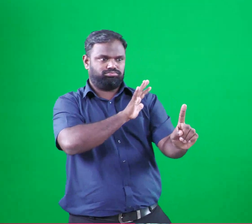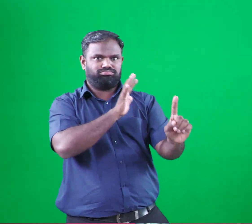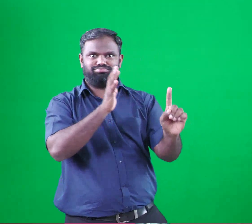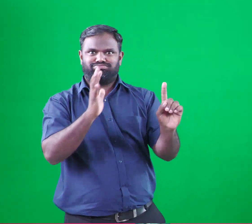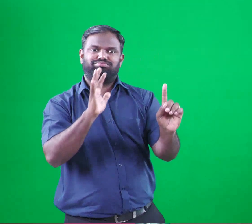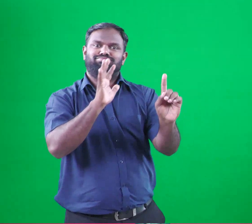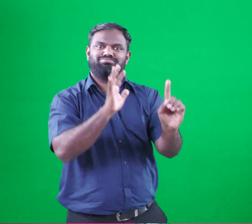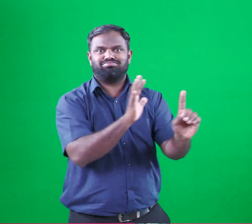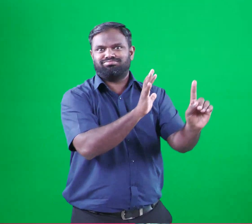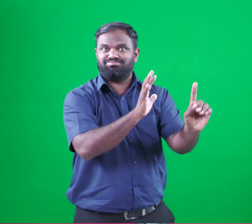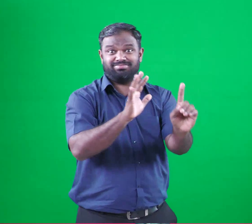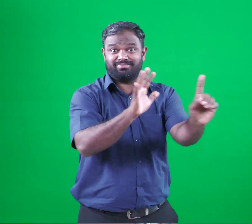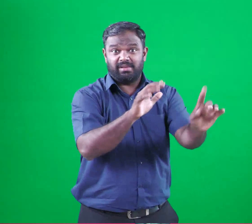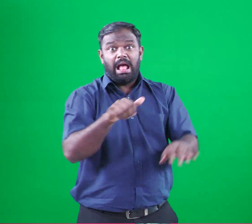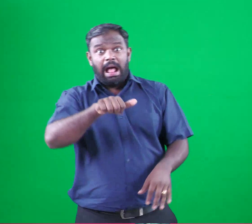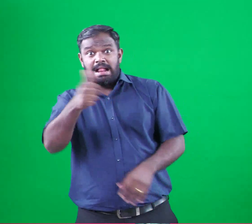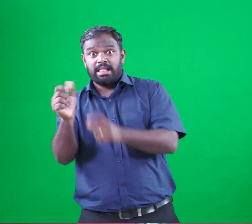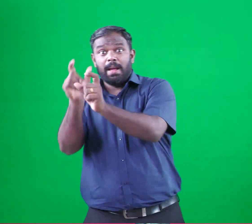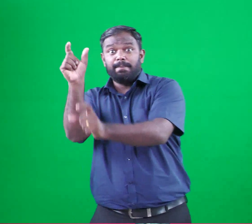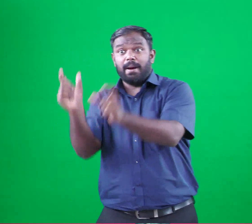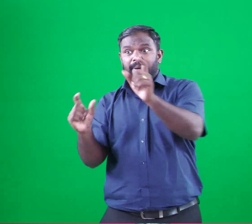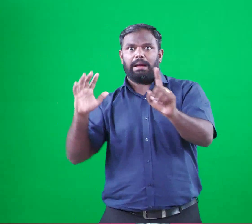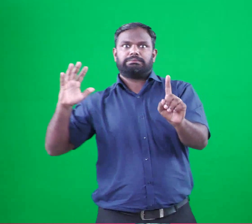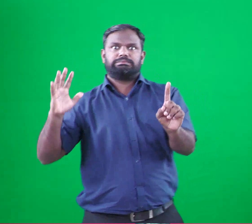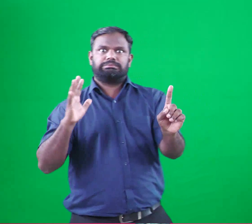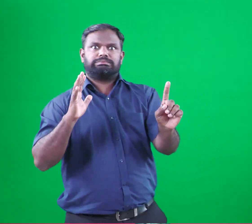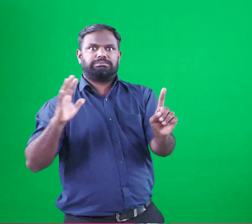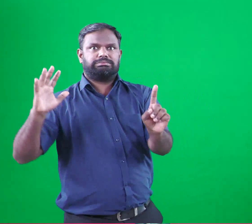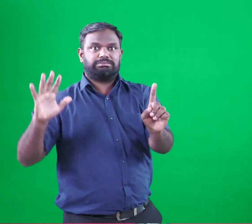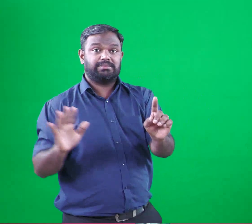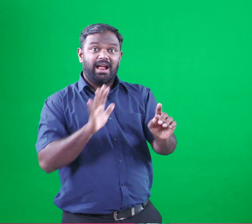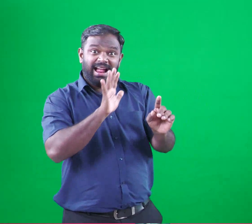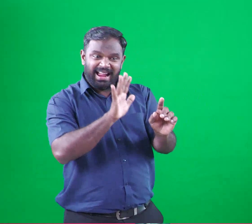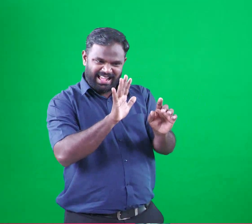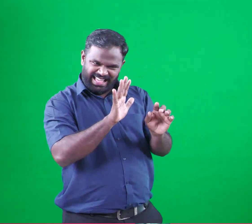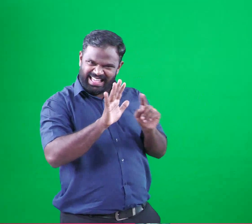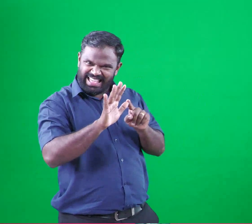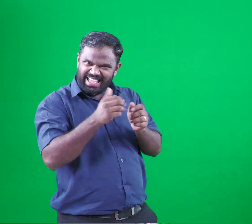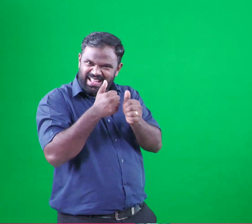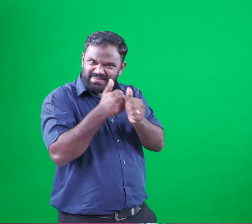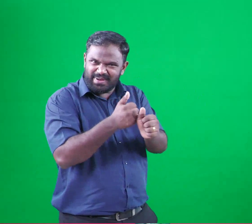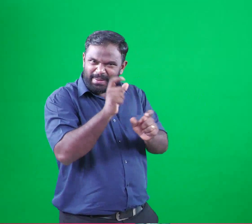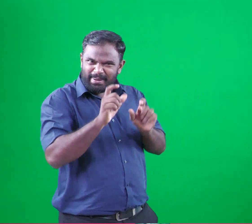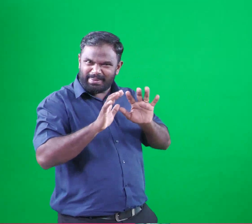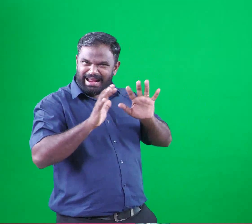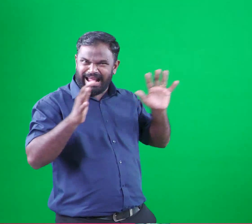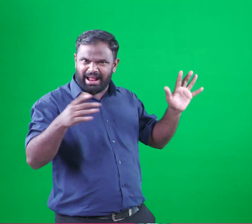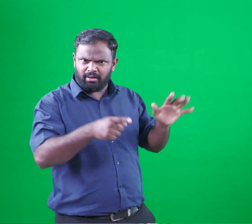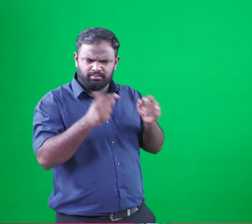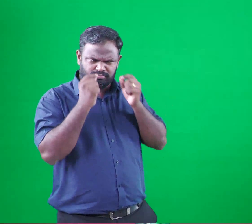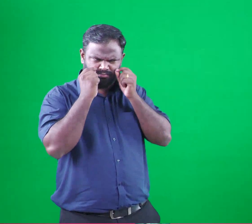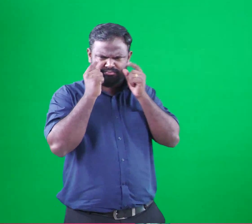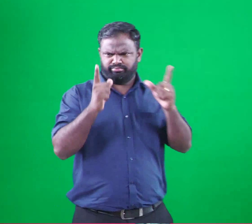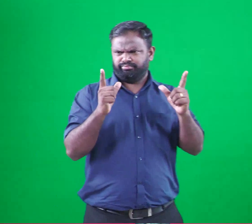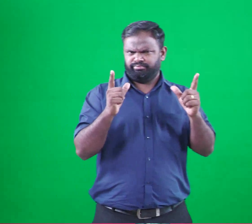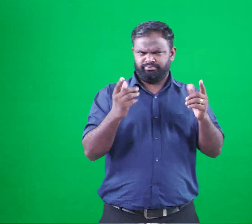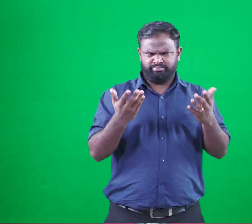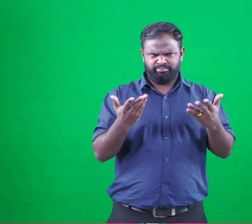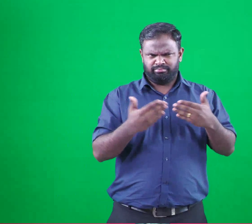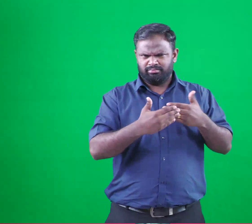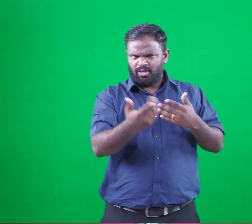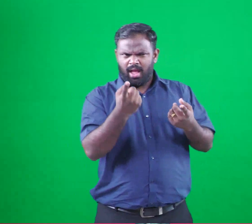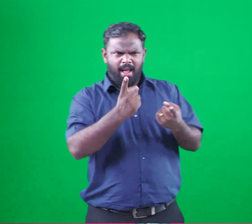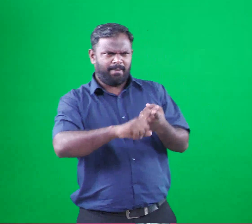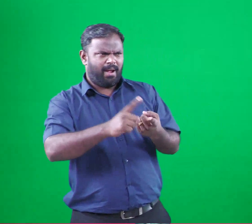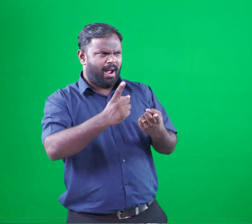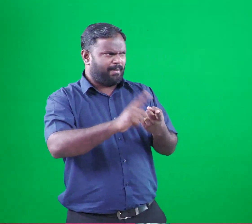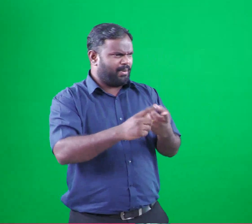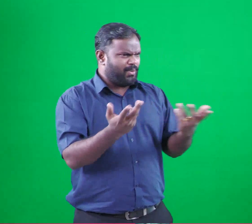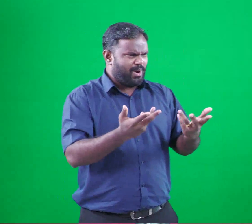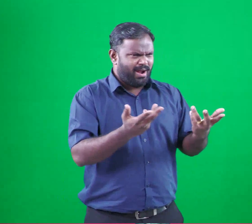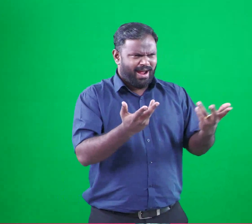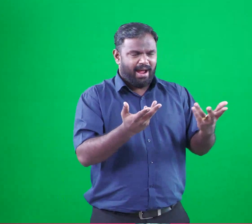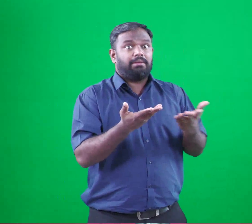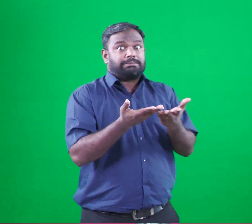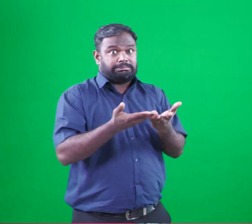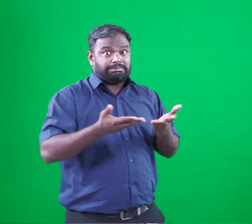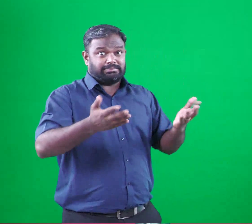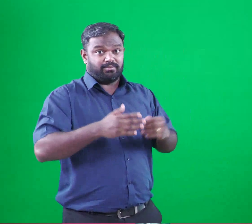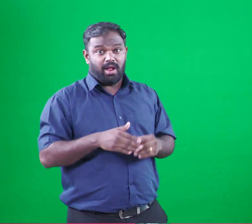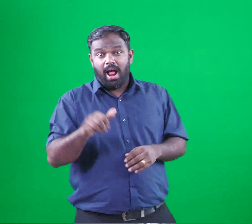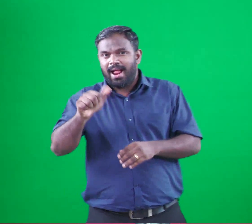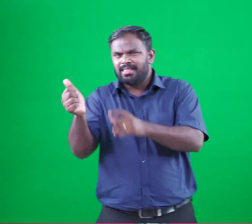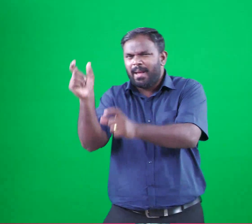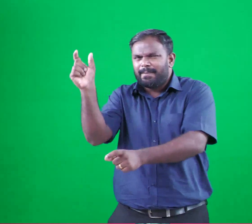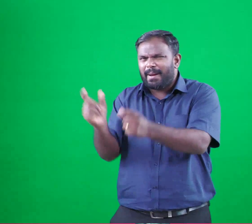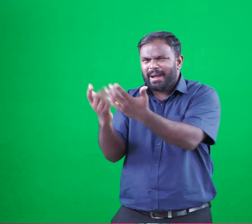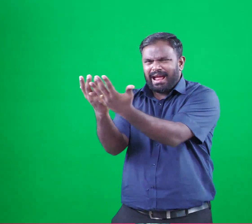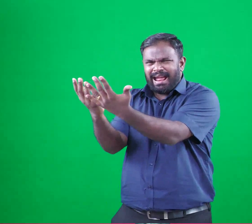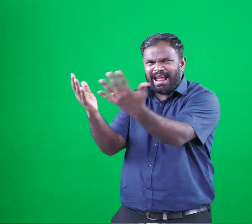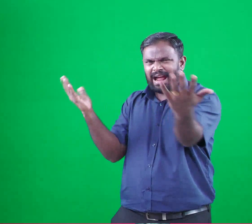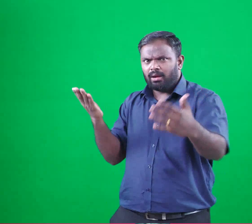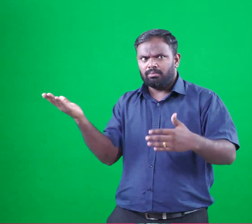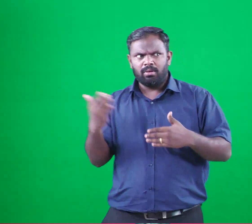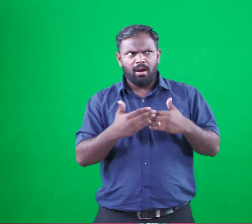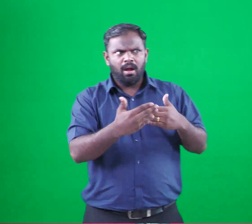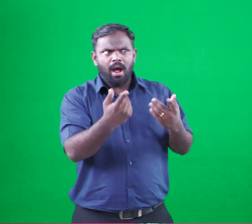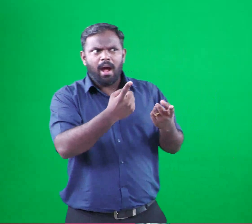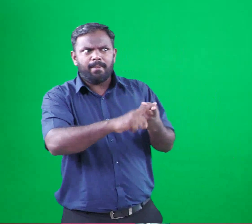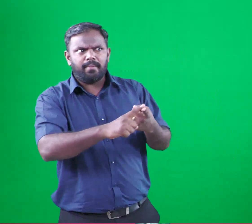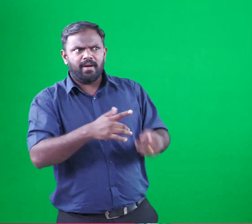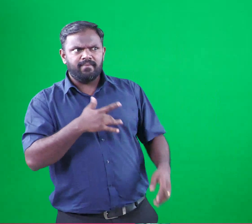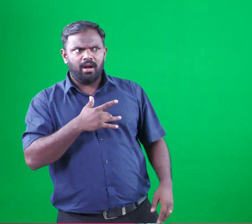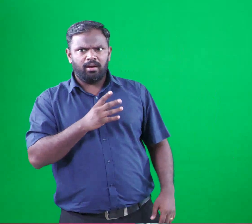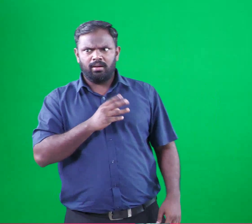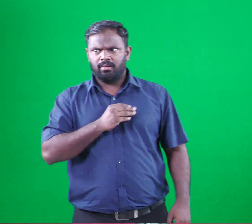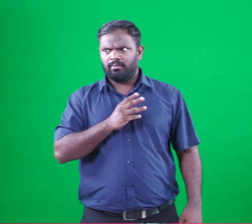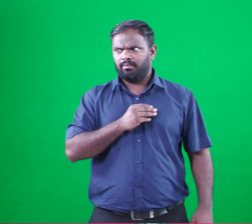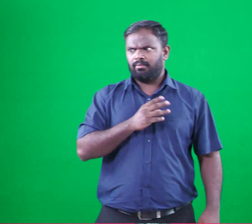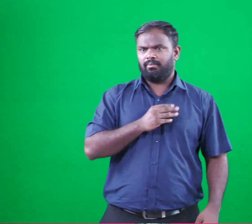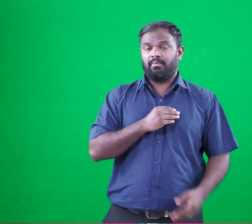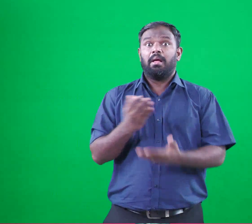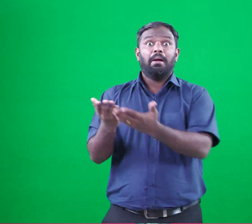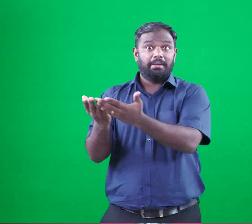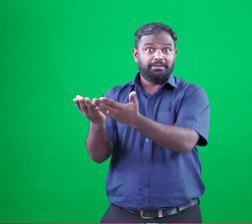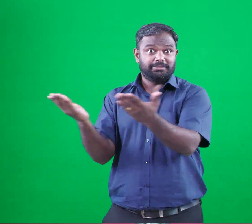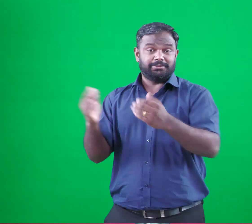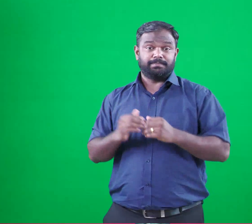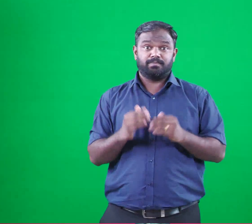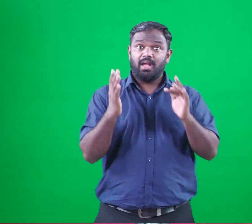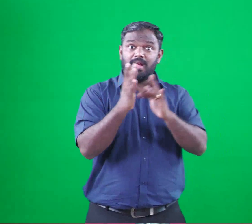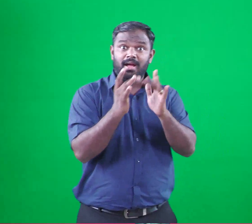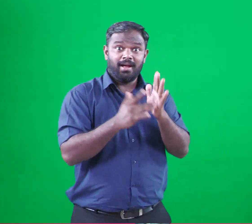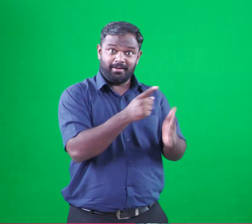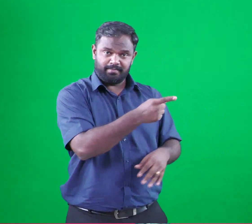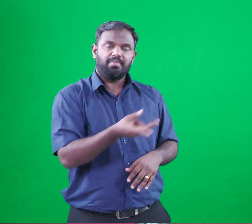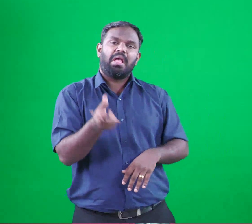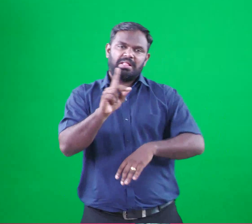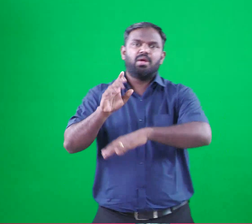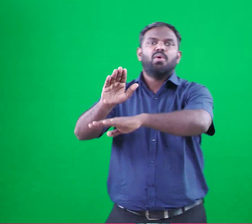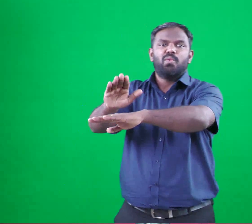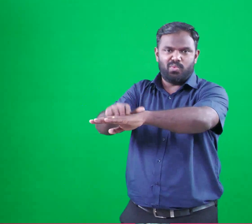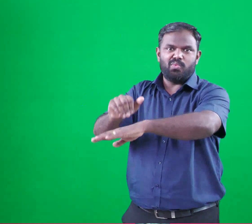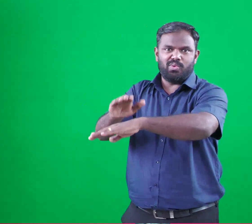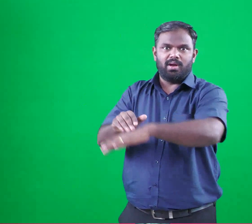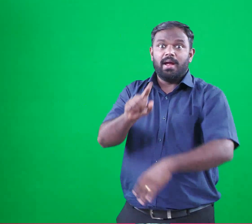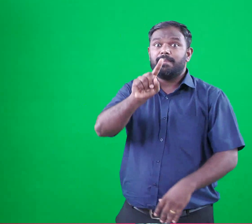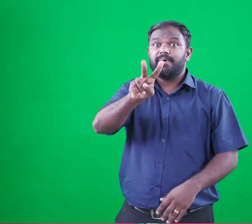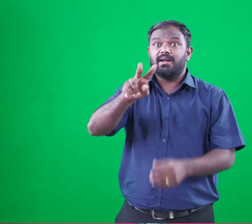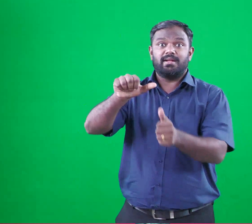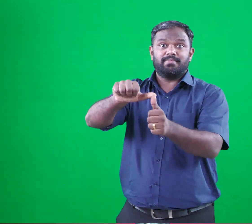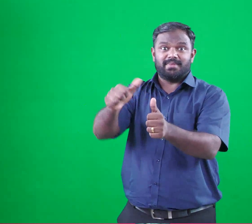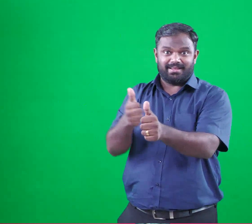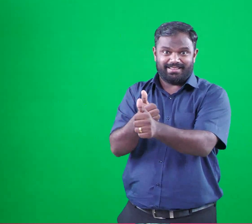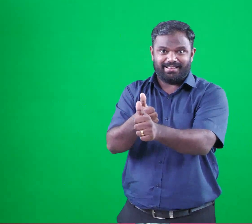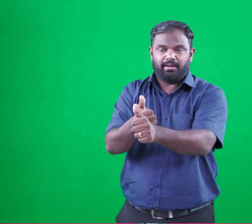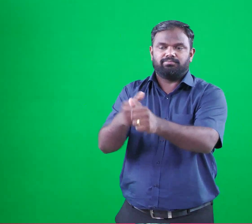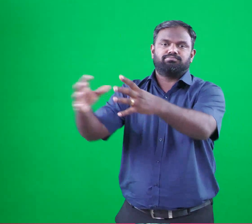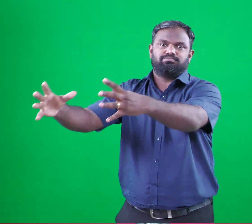The disciples were amazed, but those who followed were afraid.